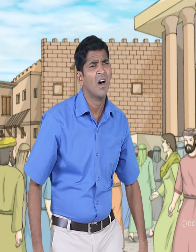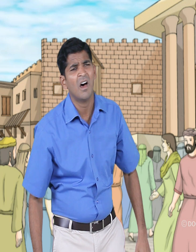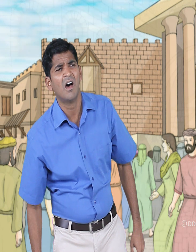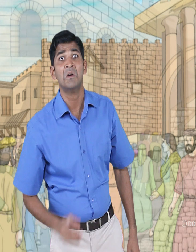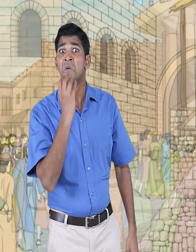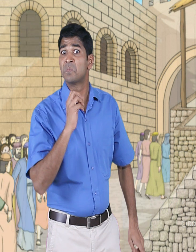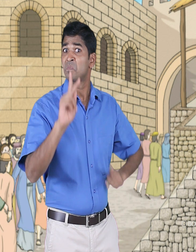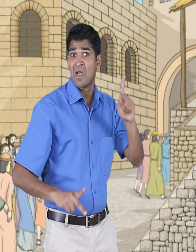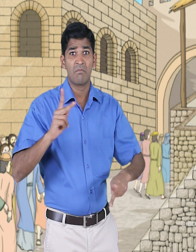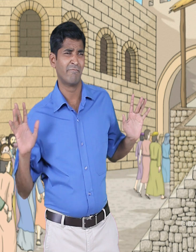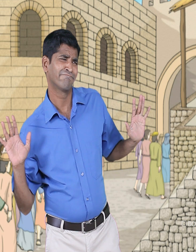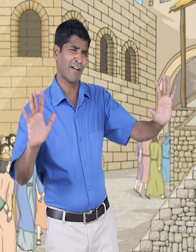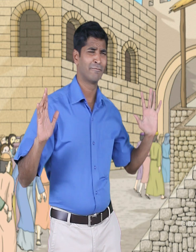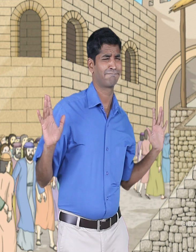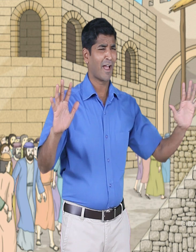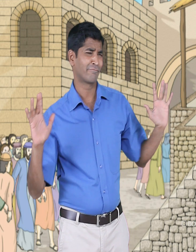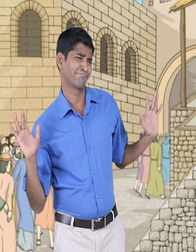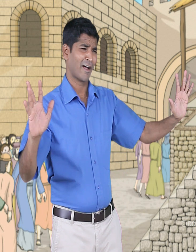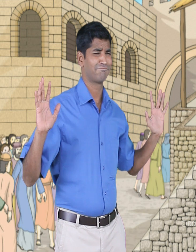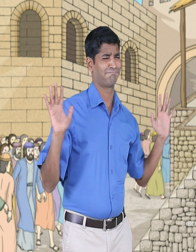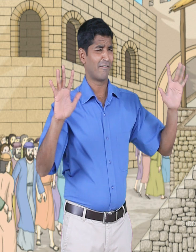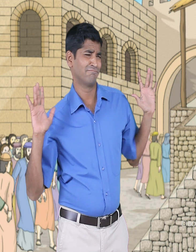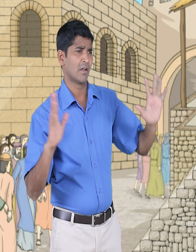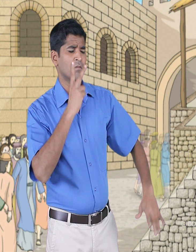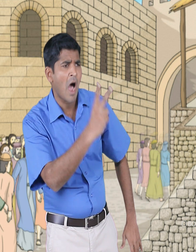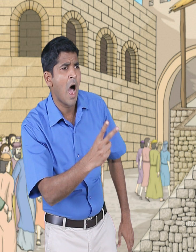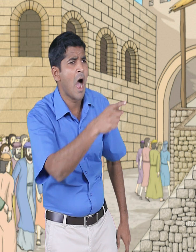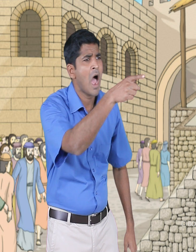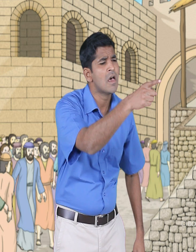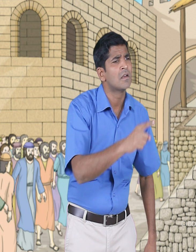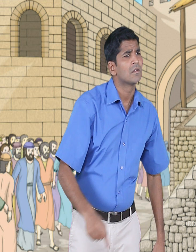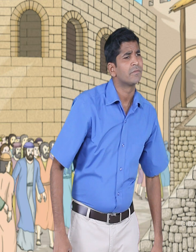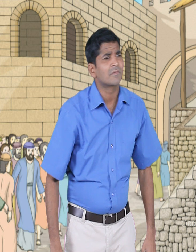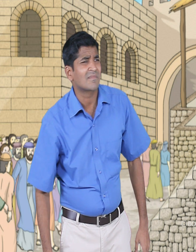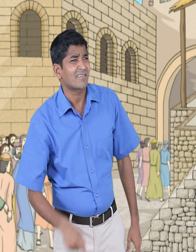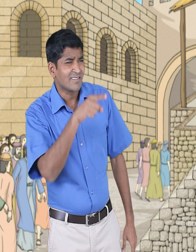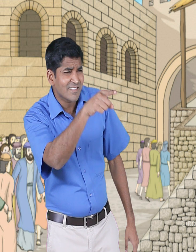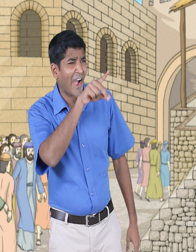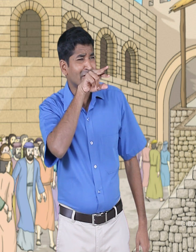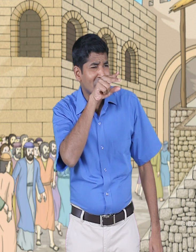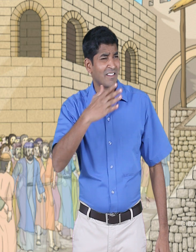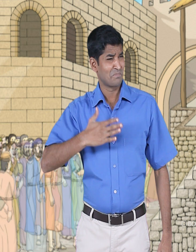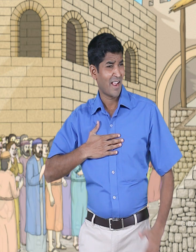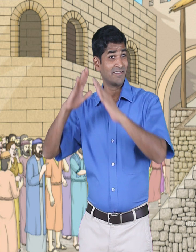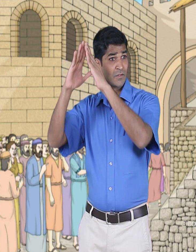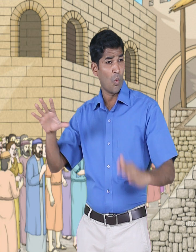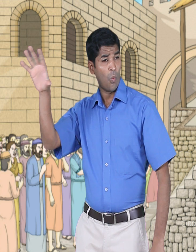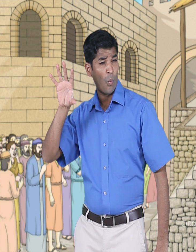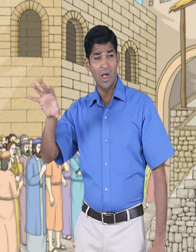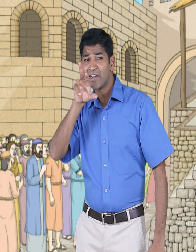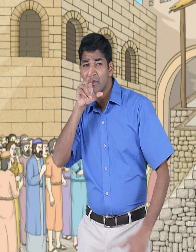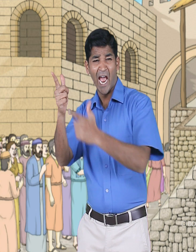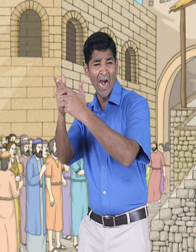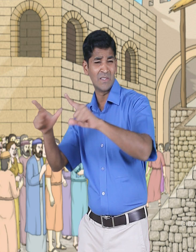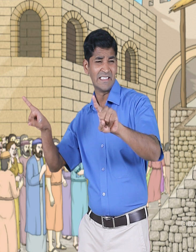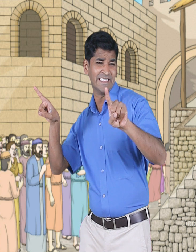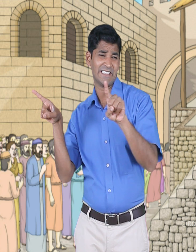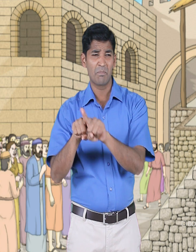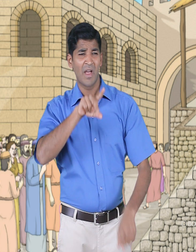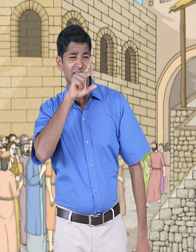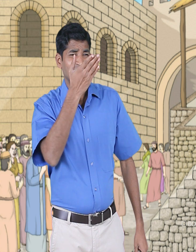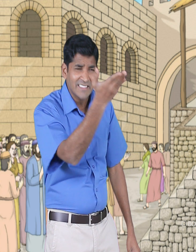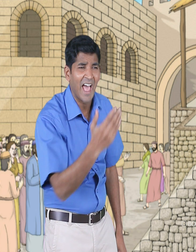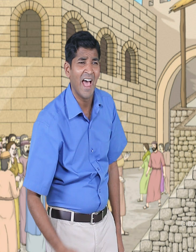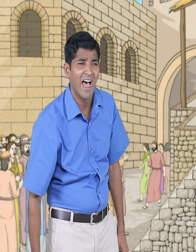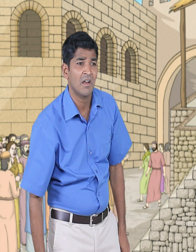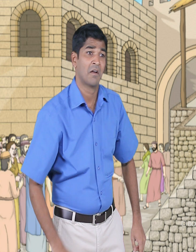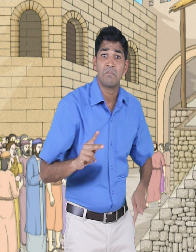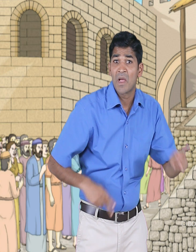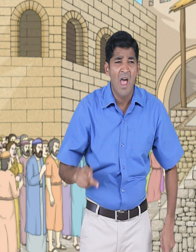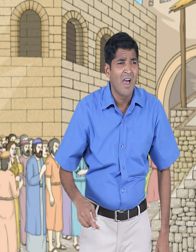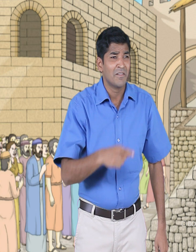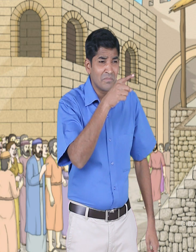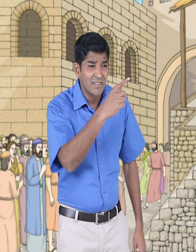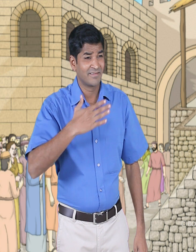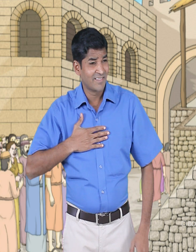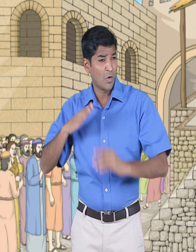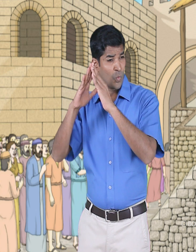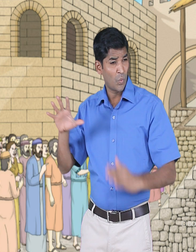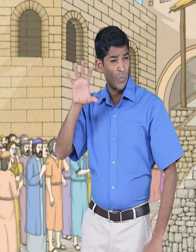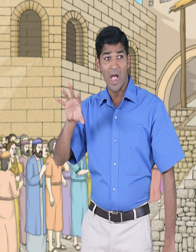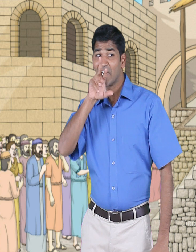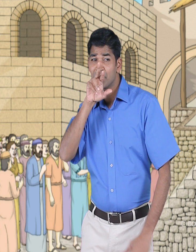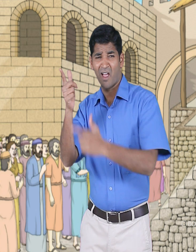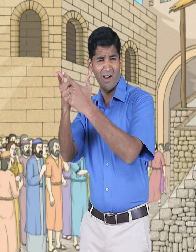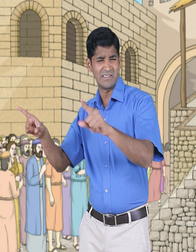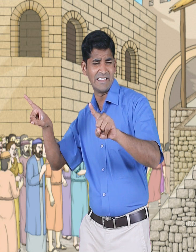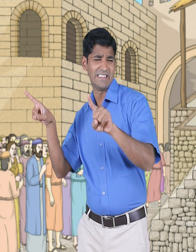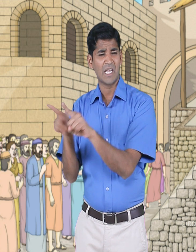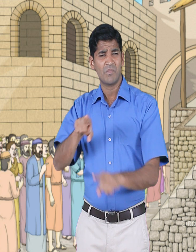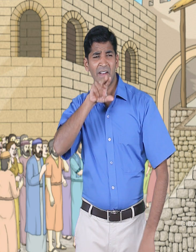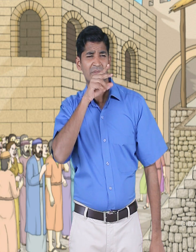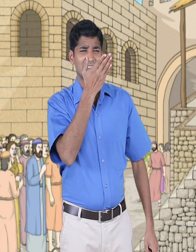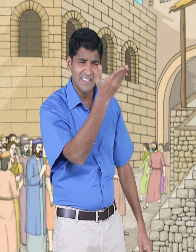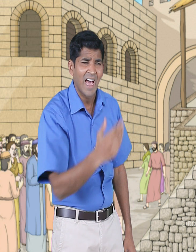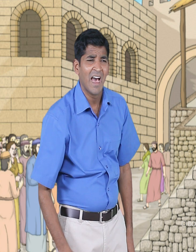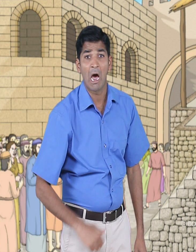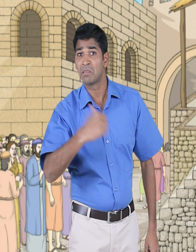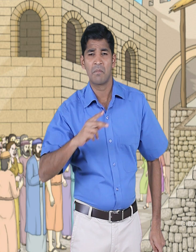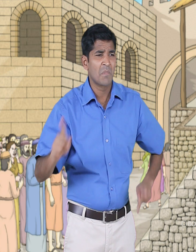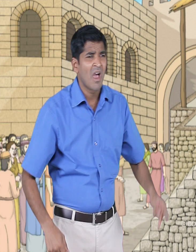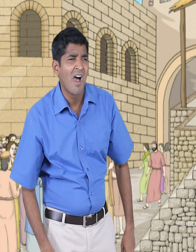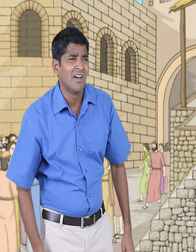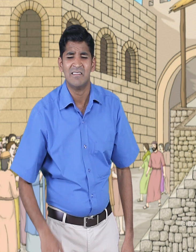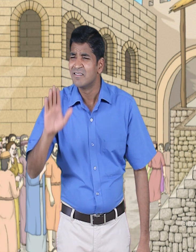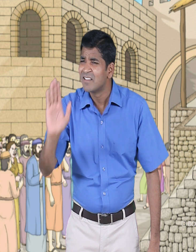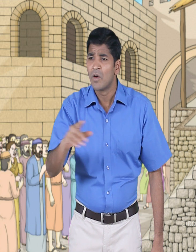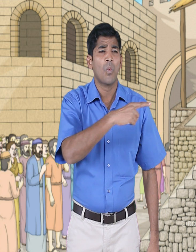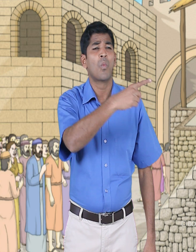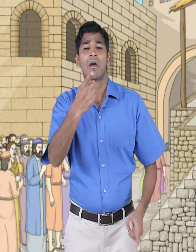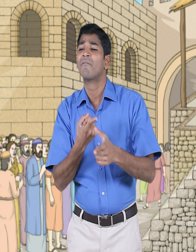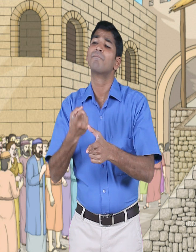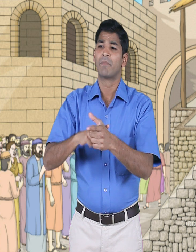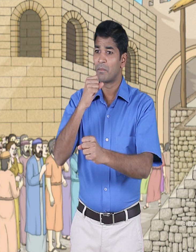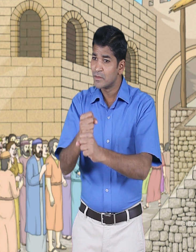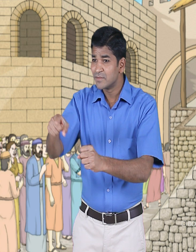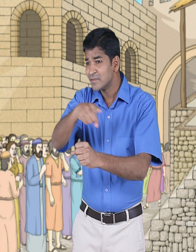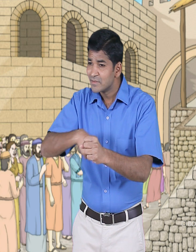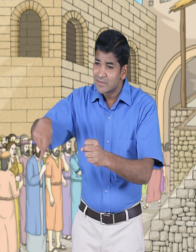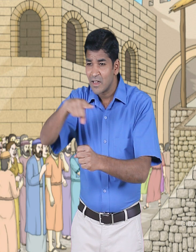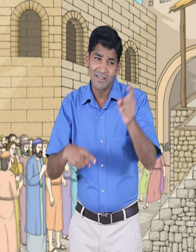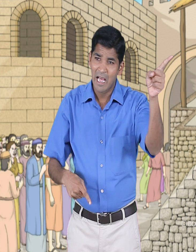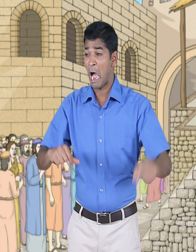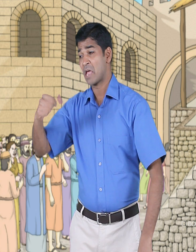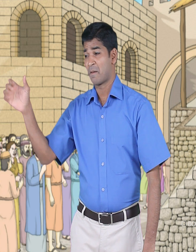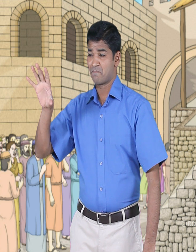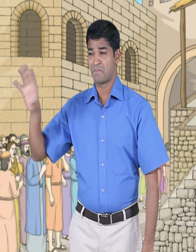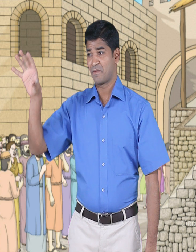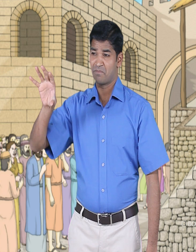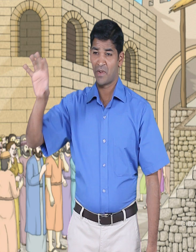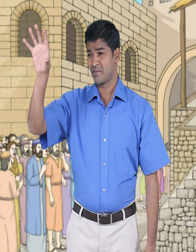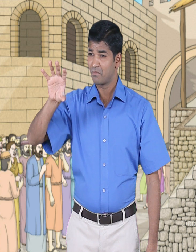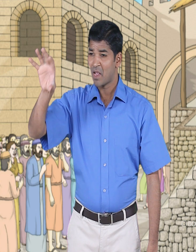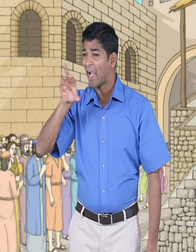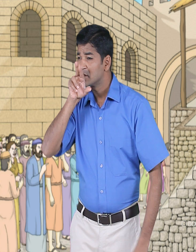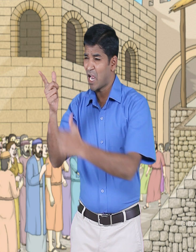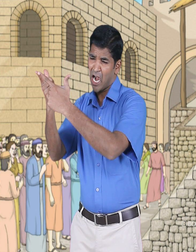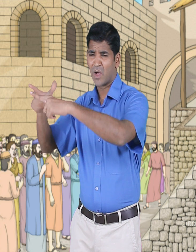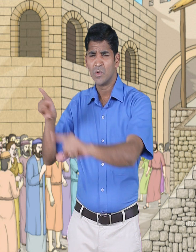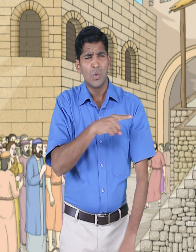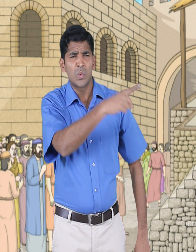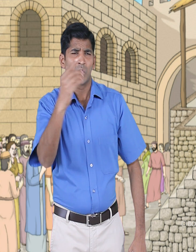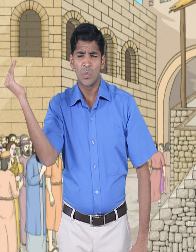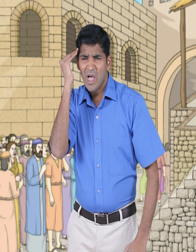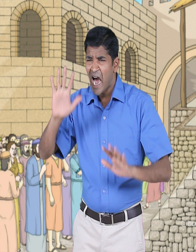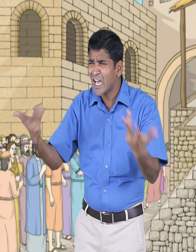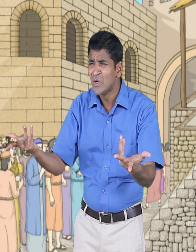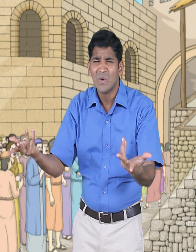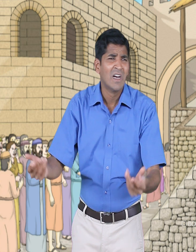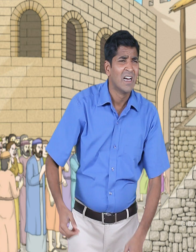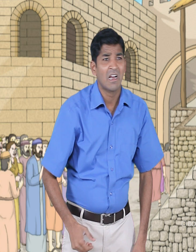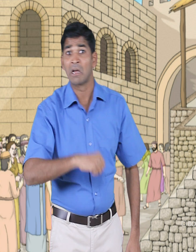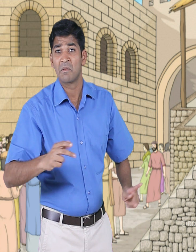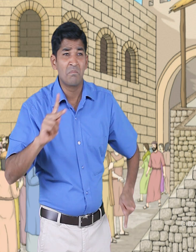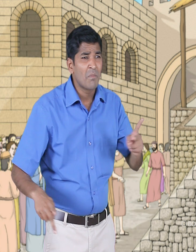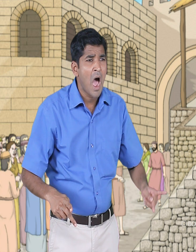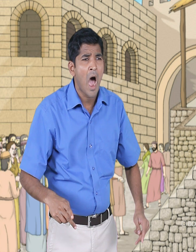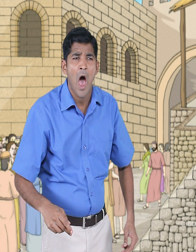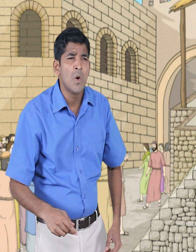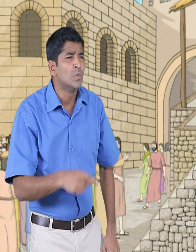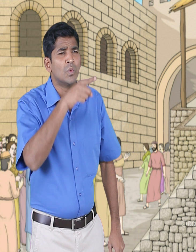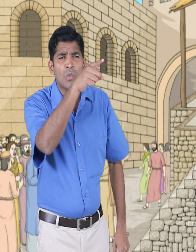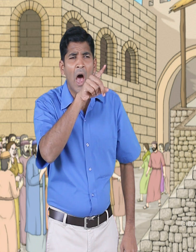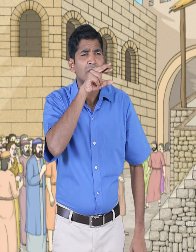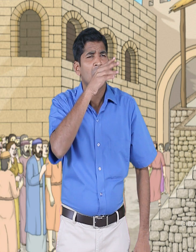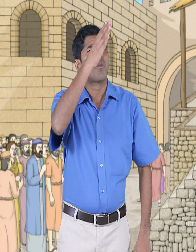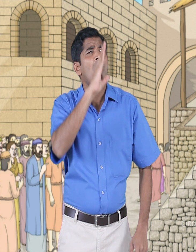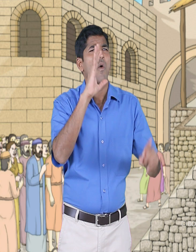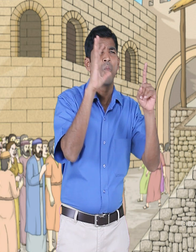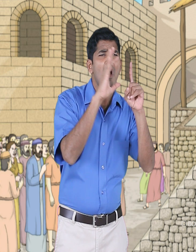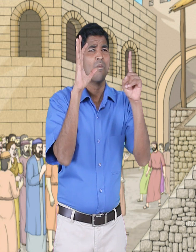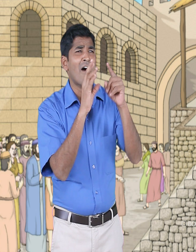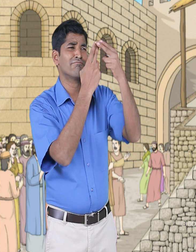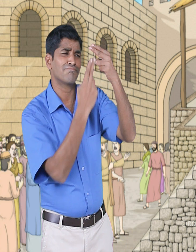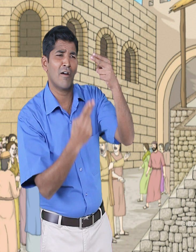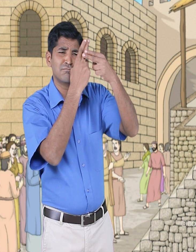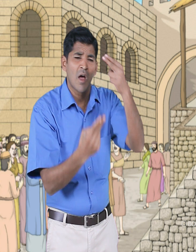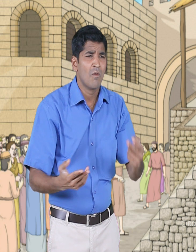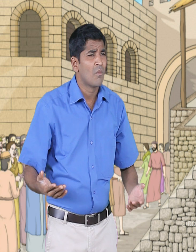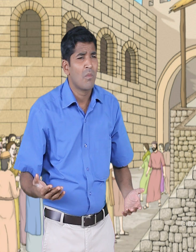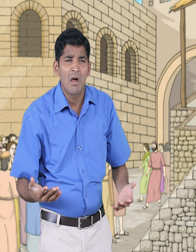And when this sound rang out, a crowd came together in bewilderment, because each one heard them speaking his own language. Astounded and amazed, they asked, “Are not all these men who are speaking Galileans? How is it then that each of us hears them in his own native language? Parthians, Medes, and Elamites;